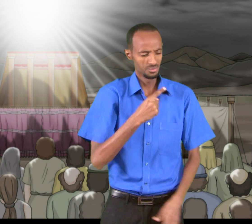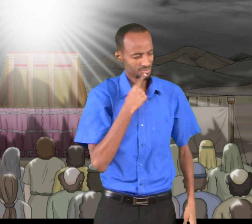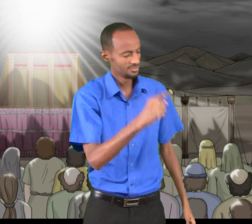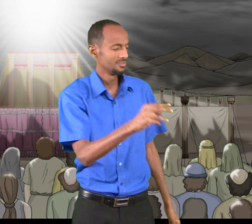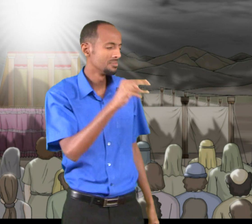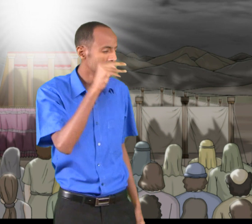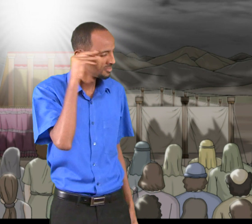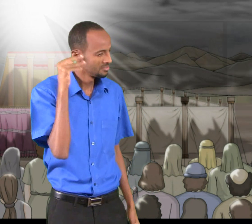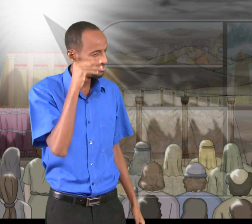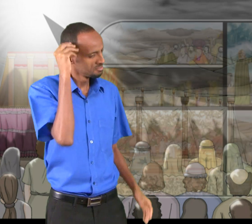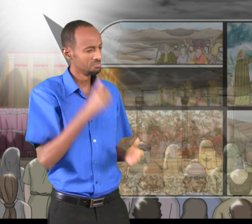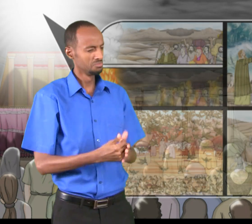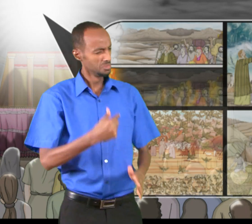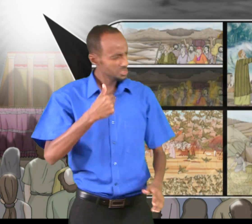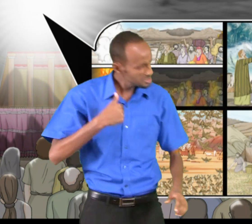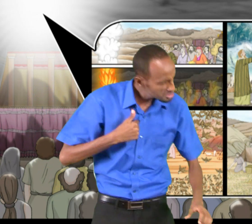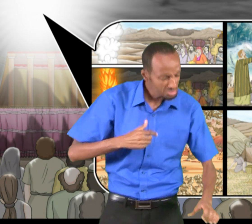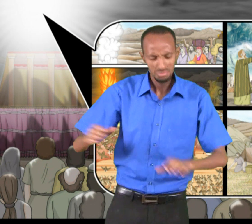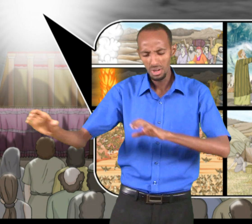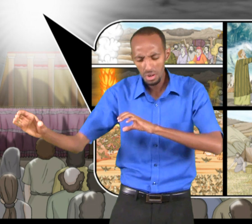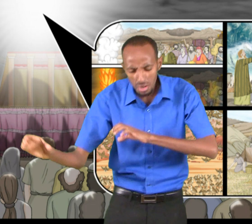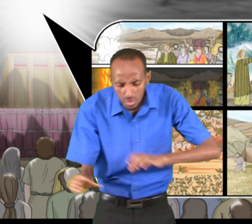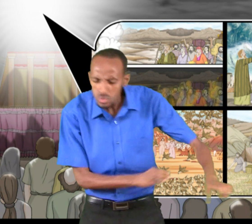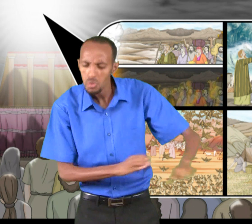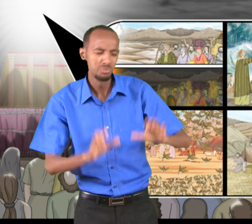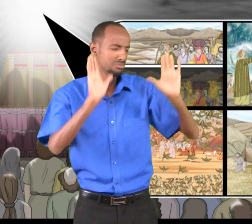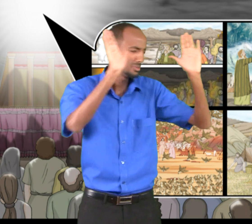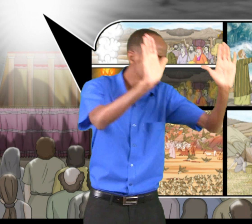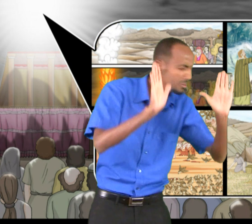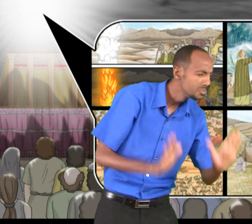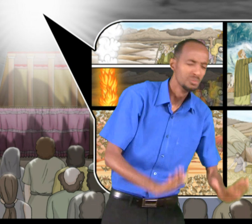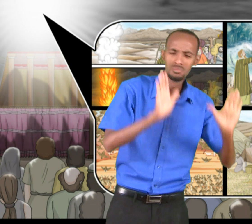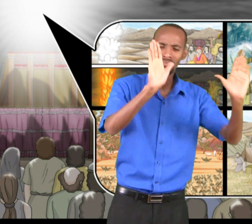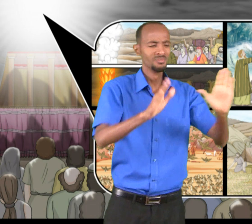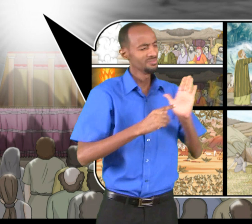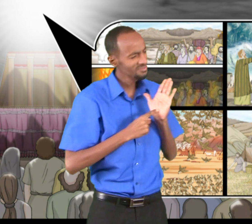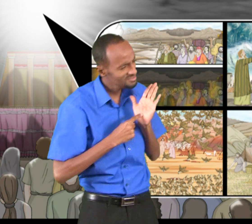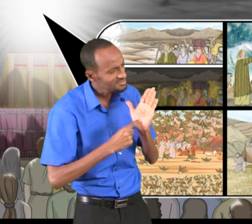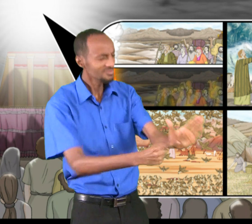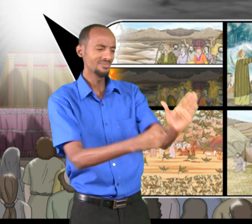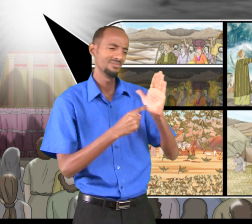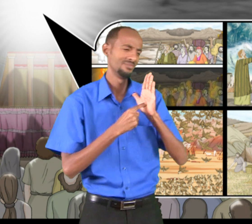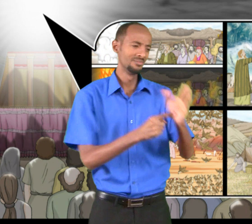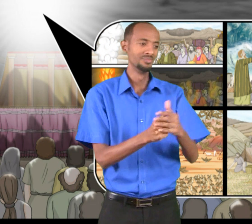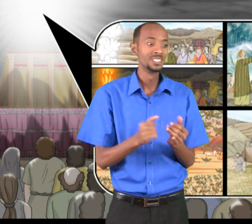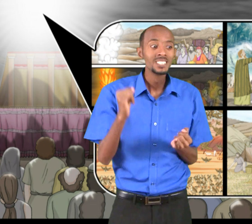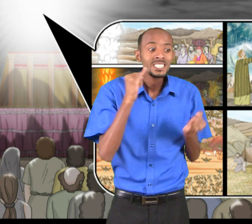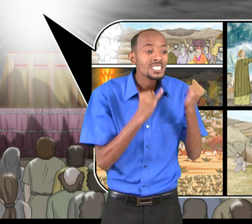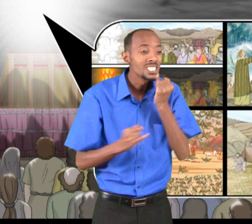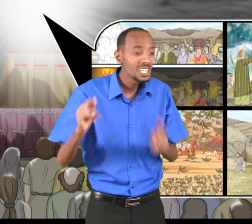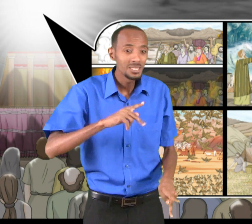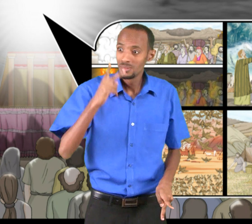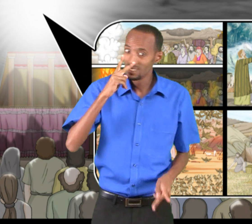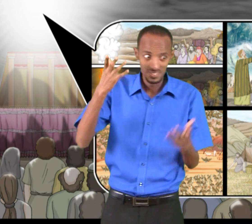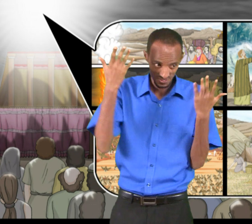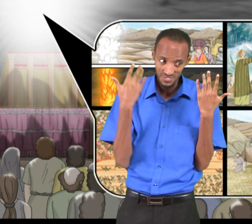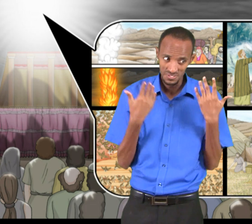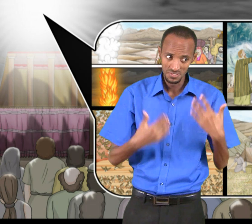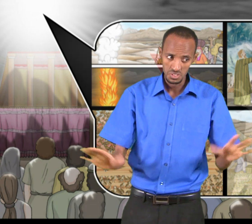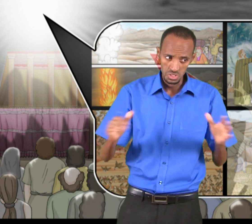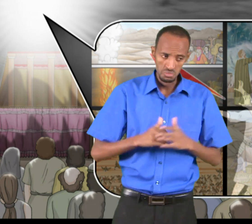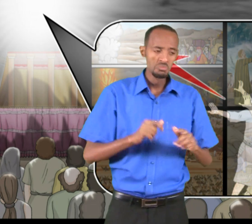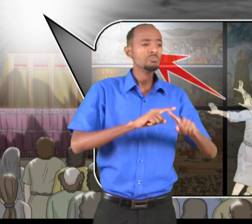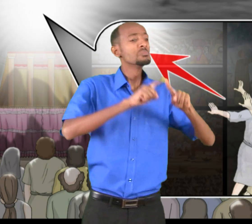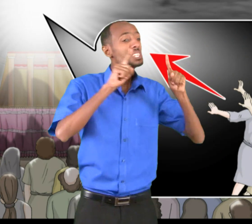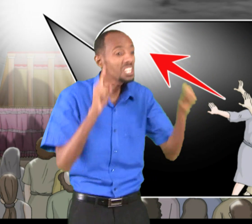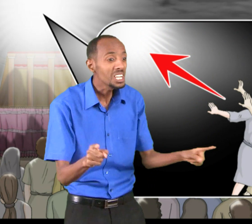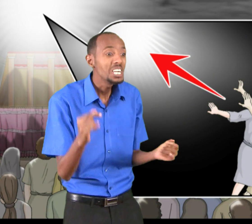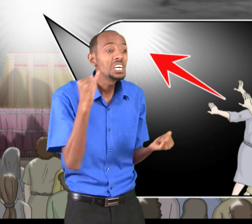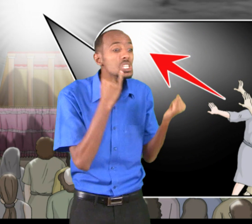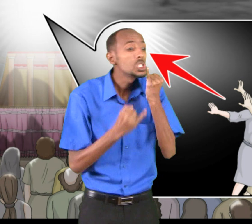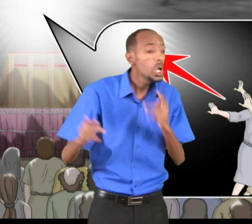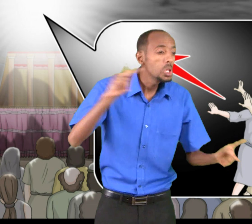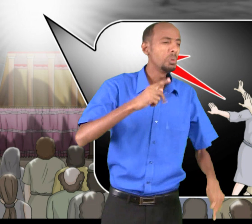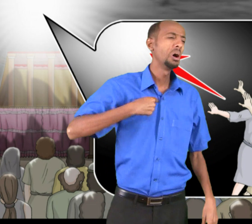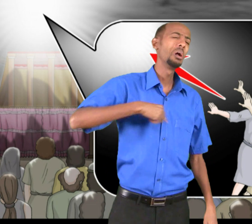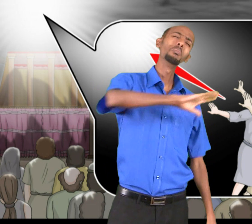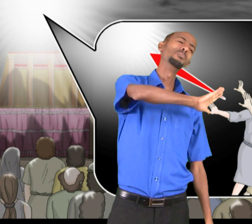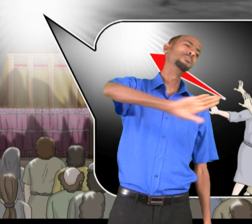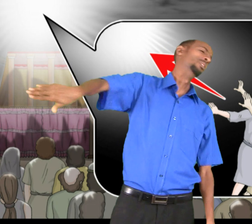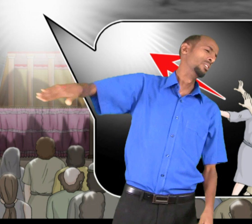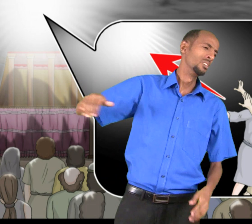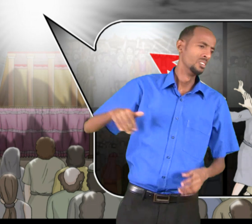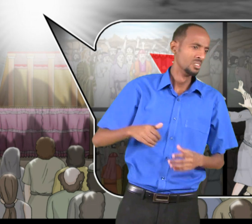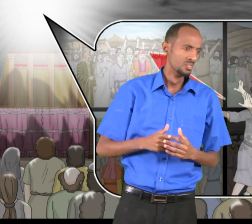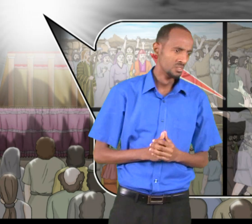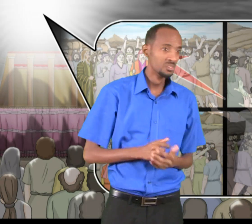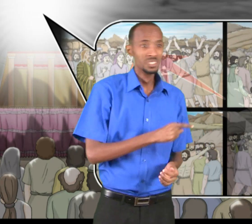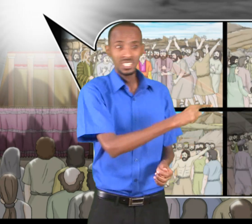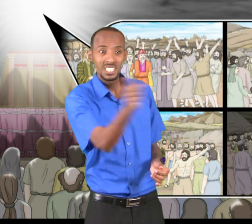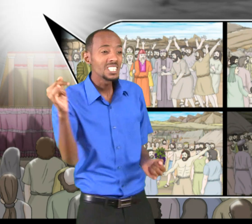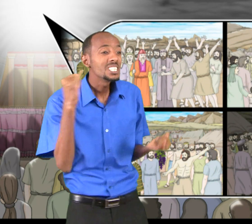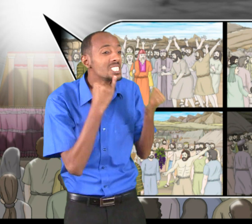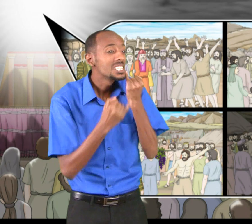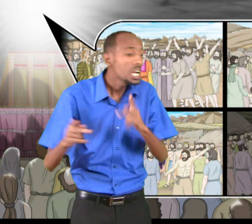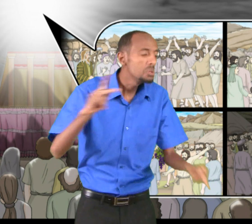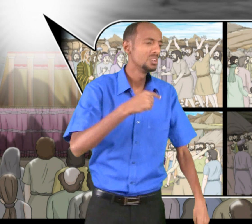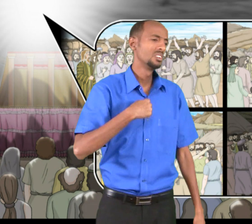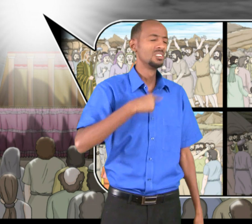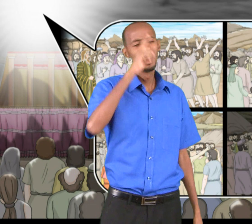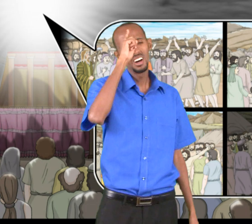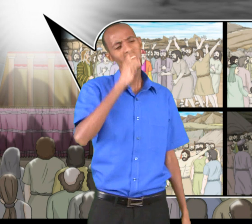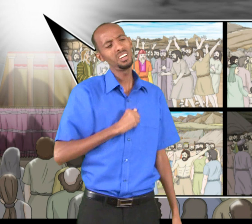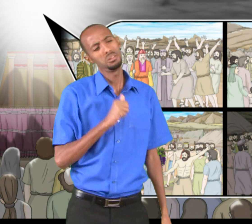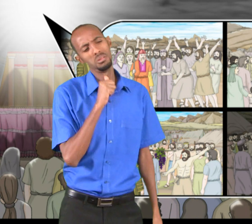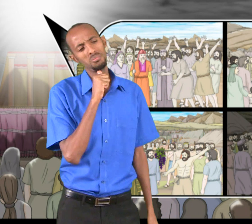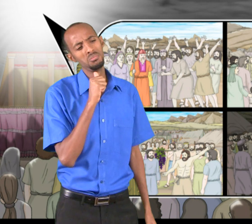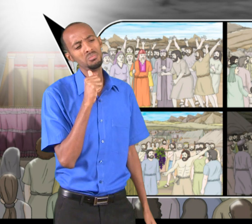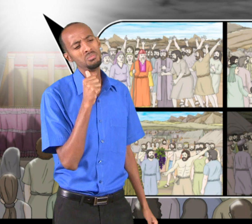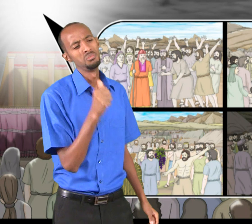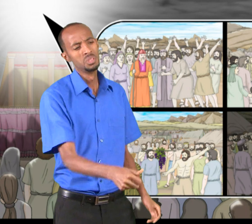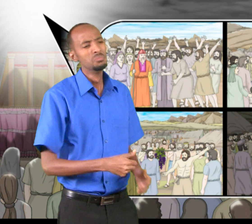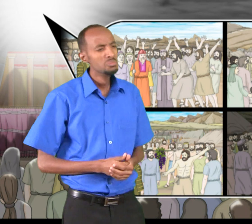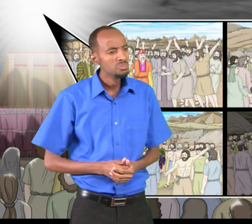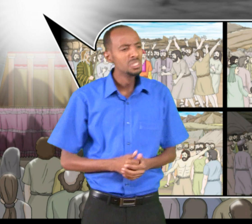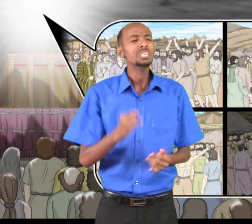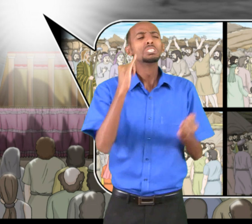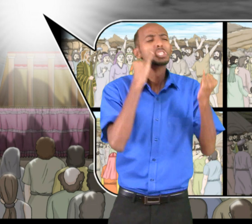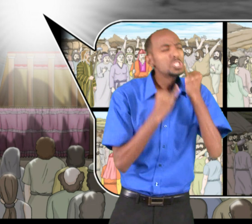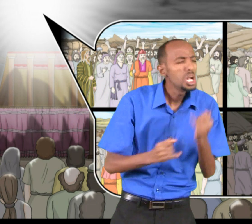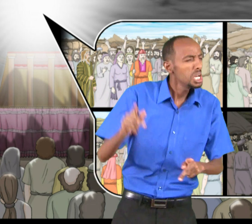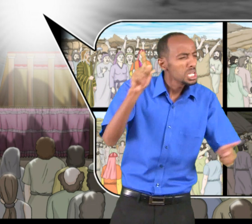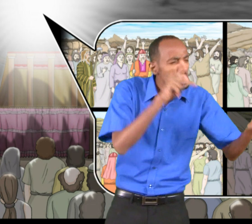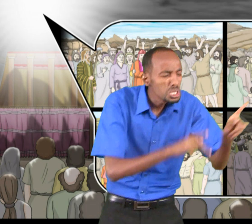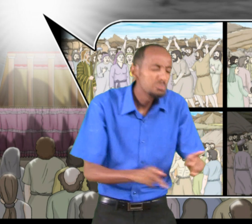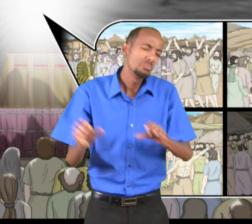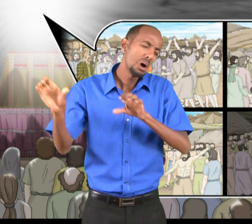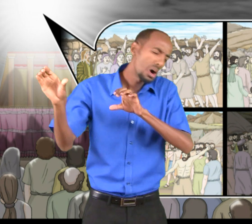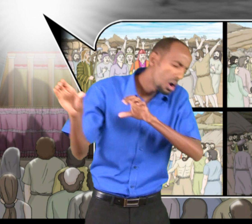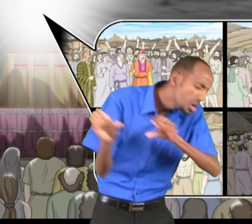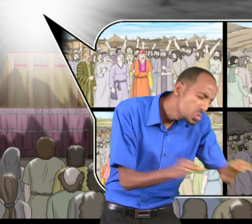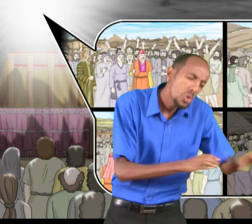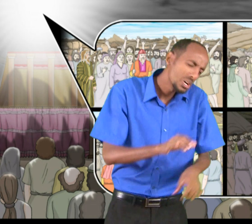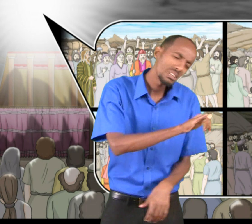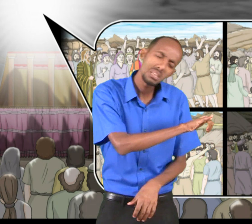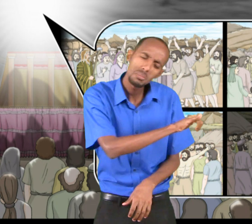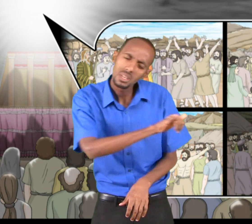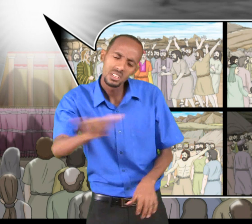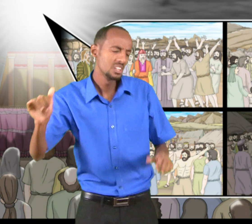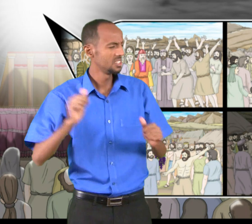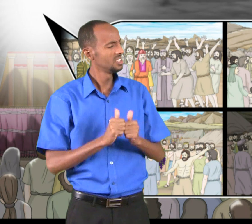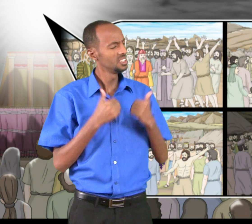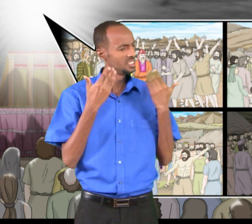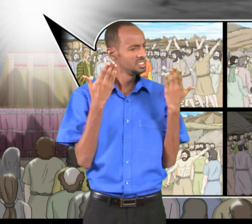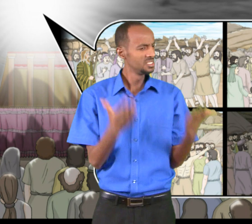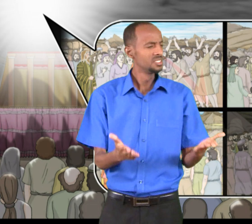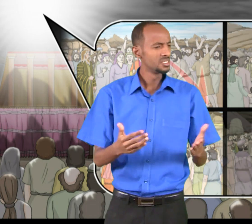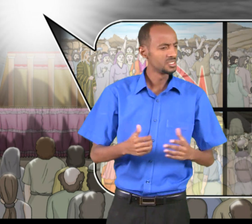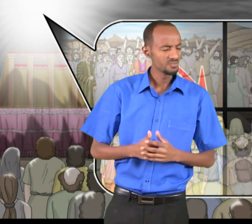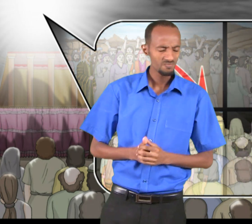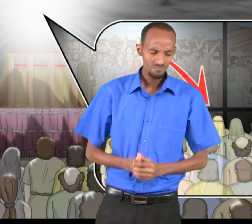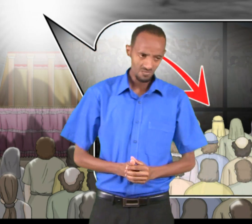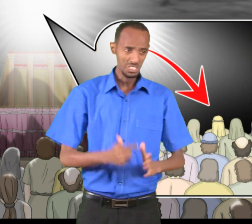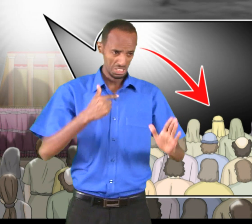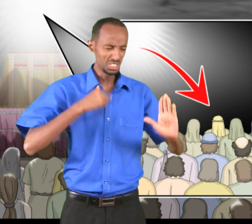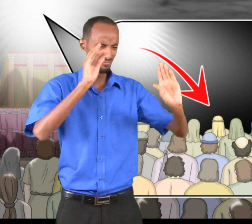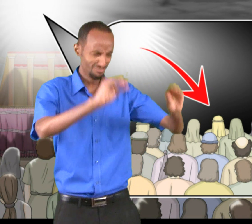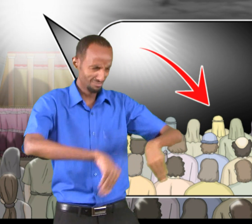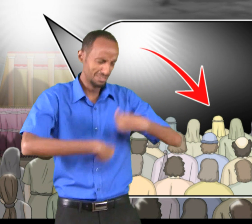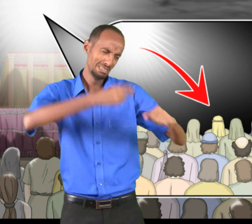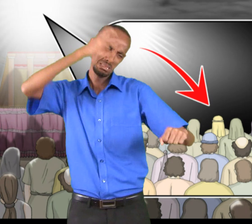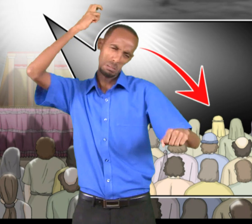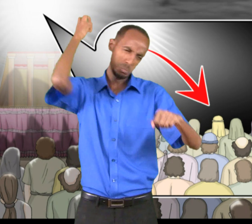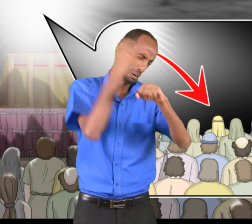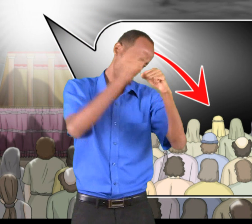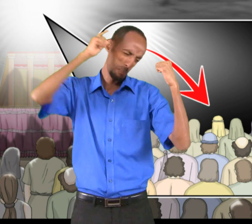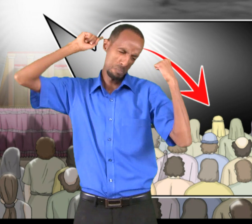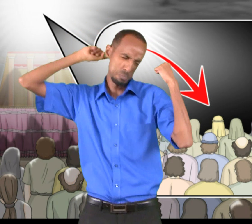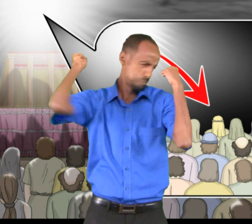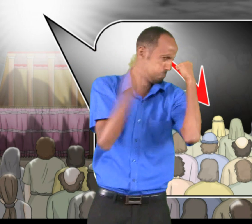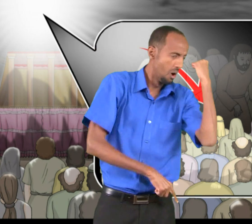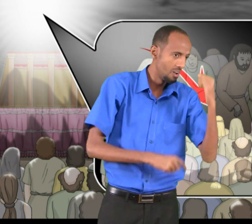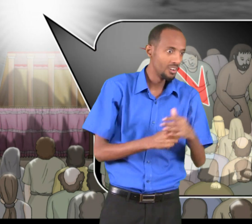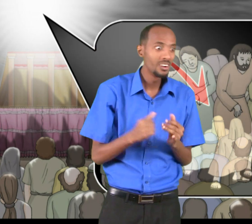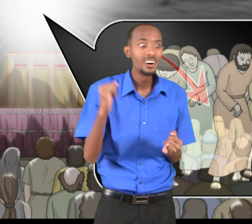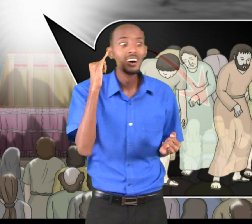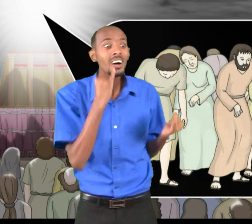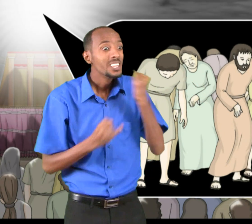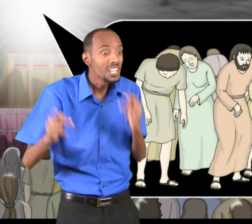How long will they refuse to believe in Me, despite all the signs I have performed among them?